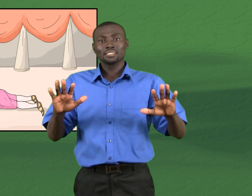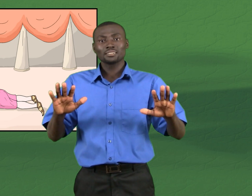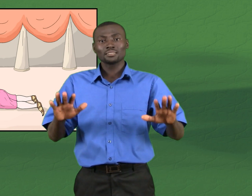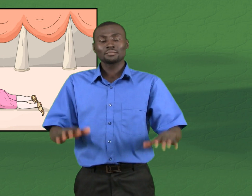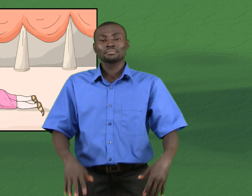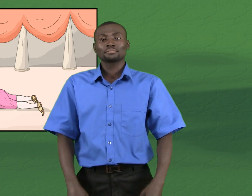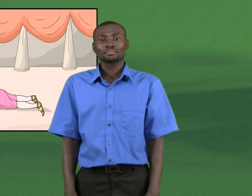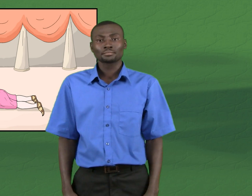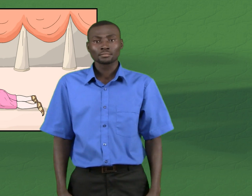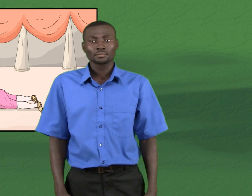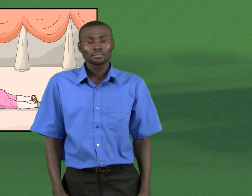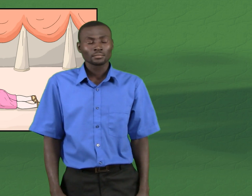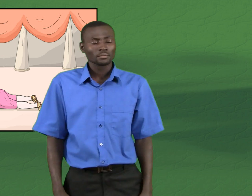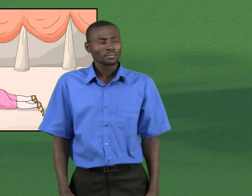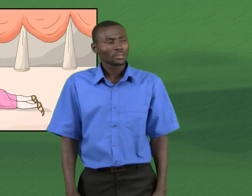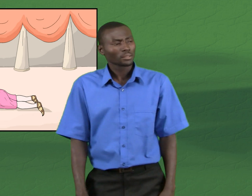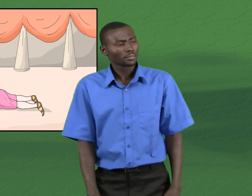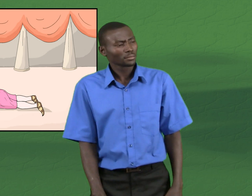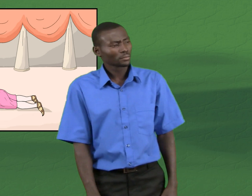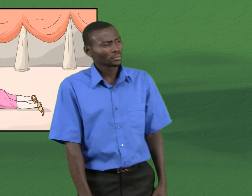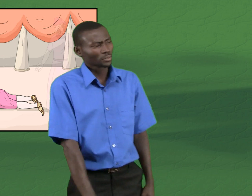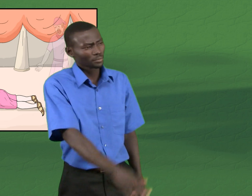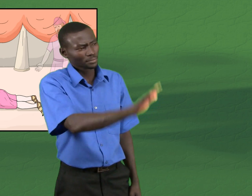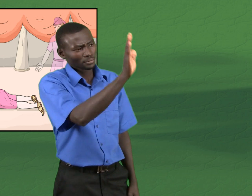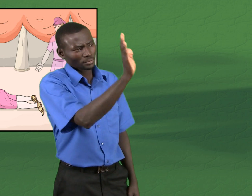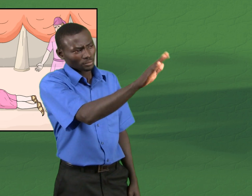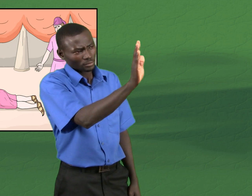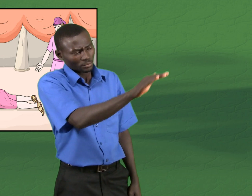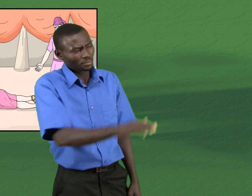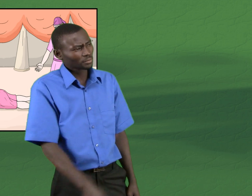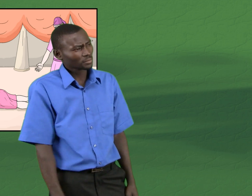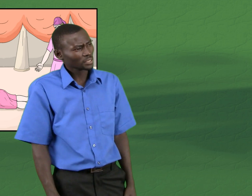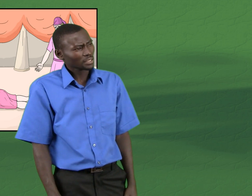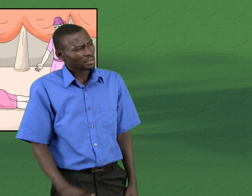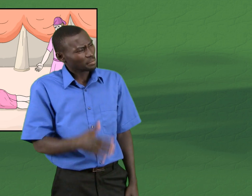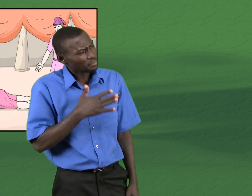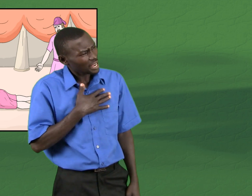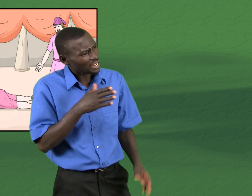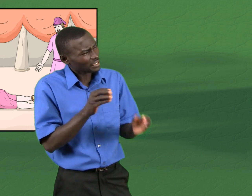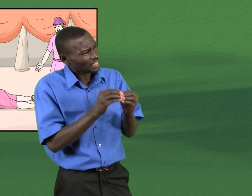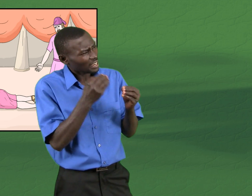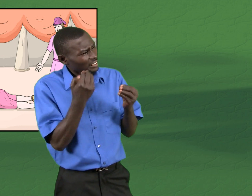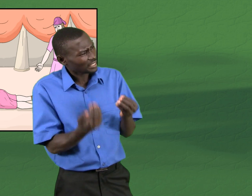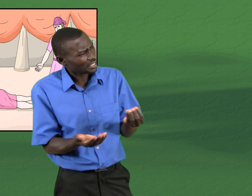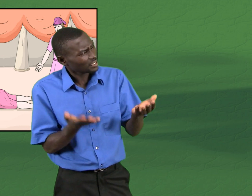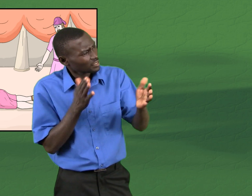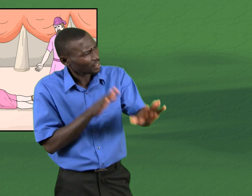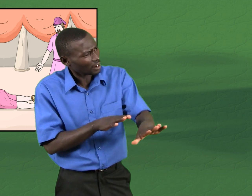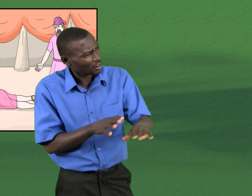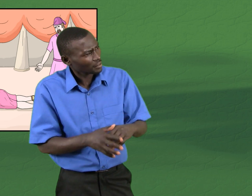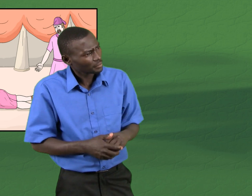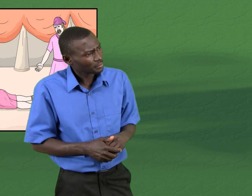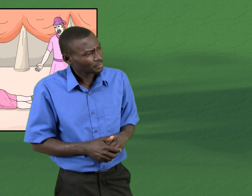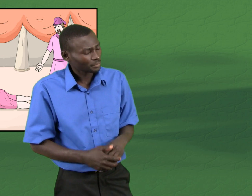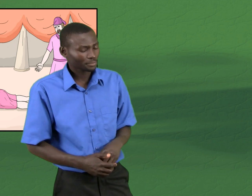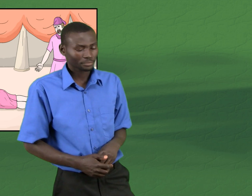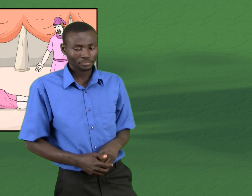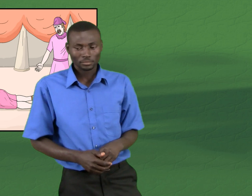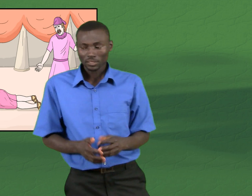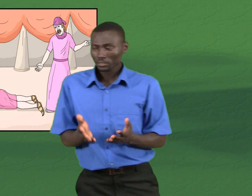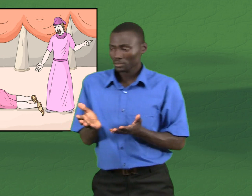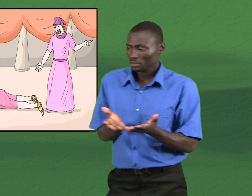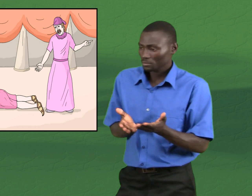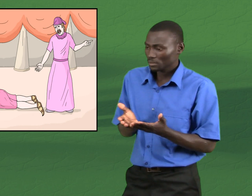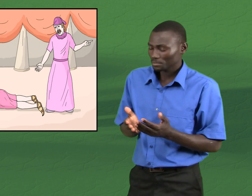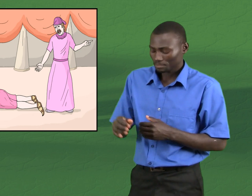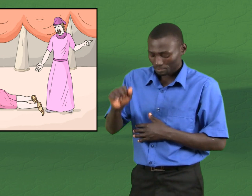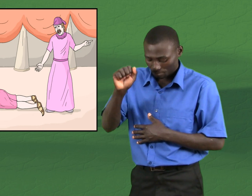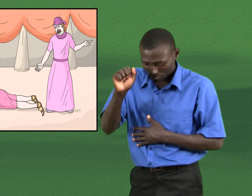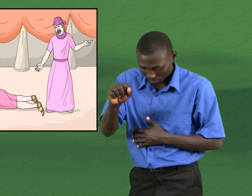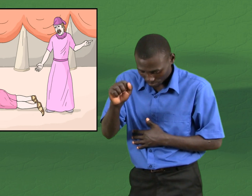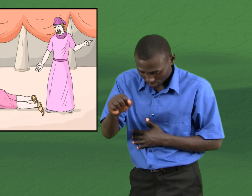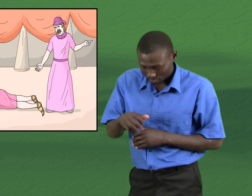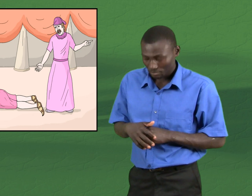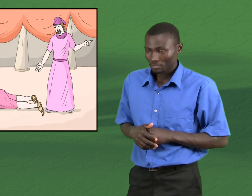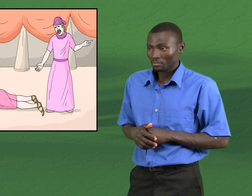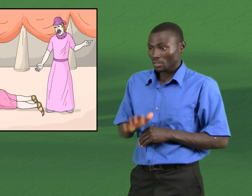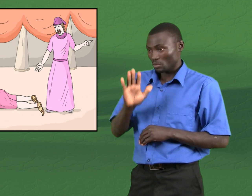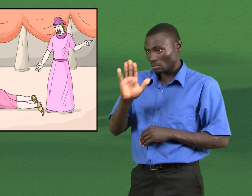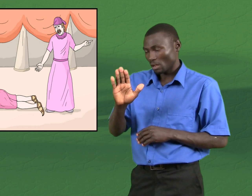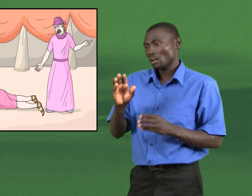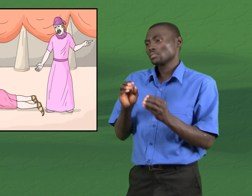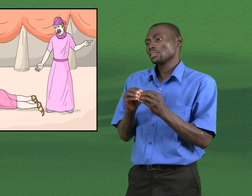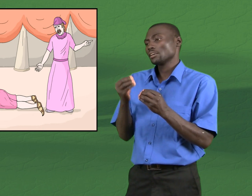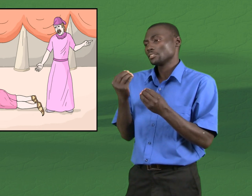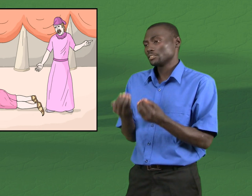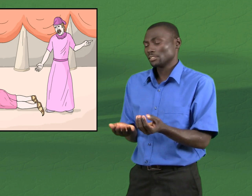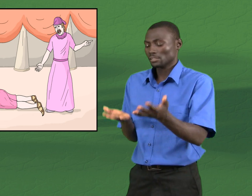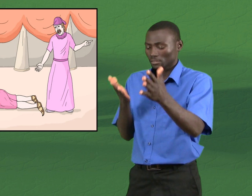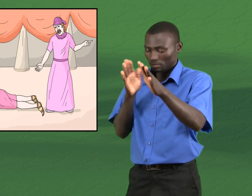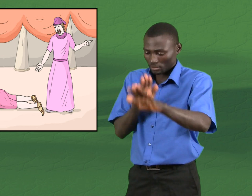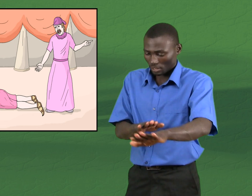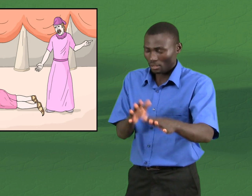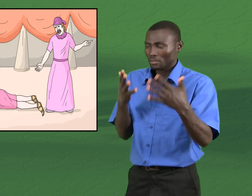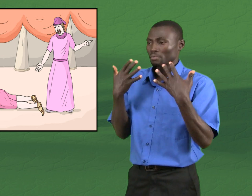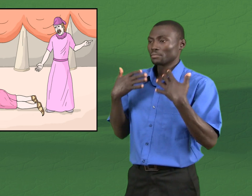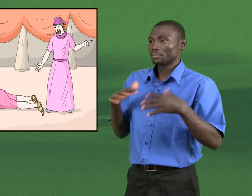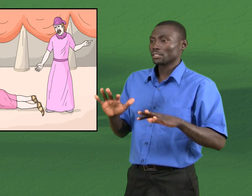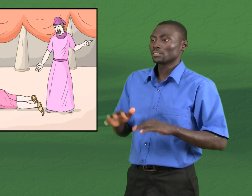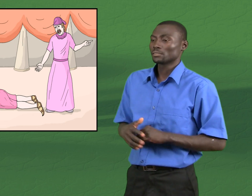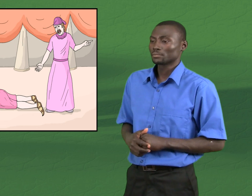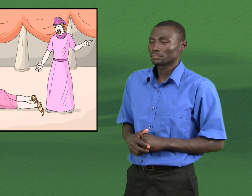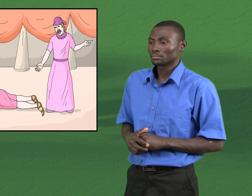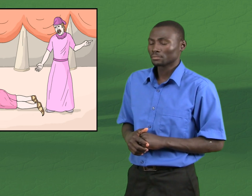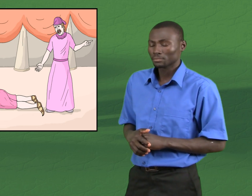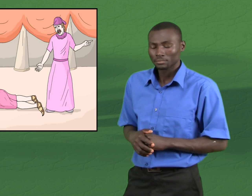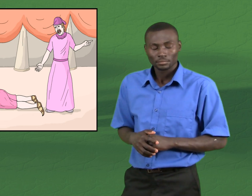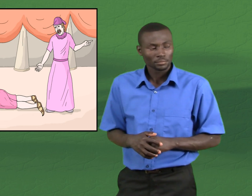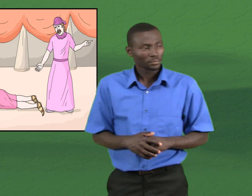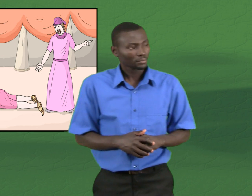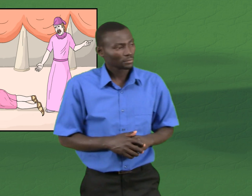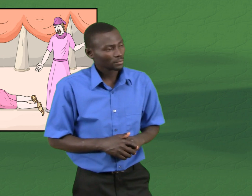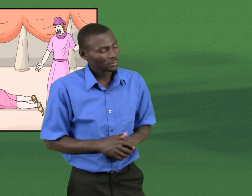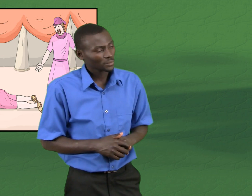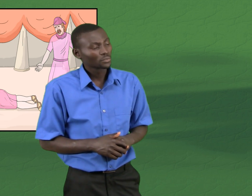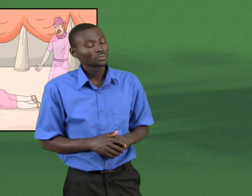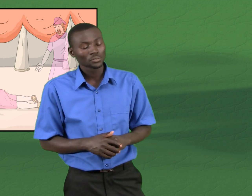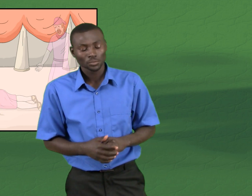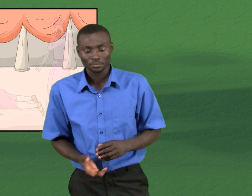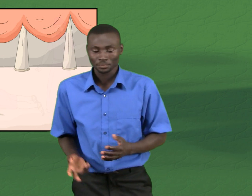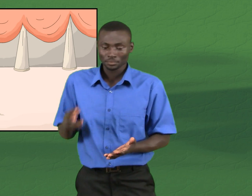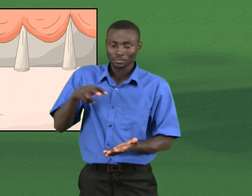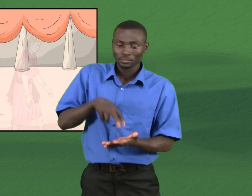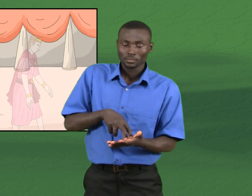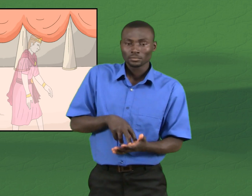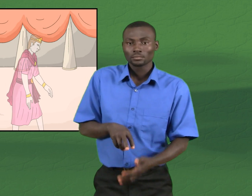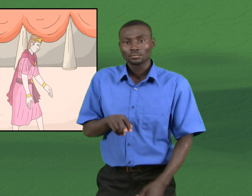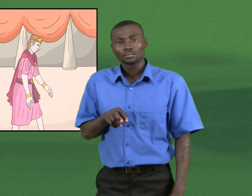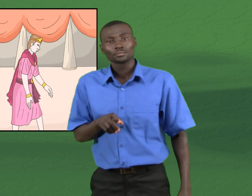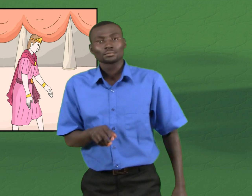So he asked his servants, “Is the child dead?” “He is dead,” they replied.